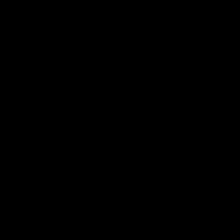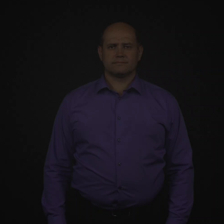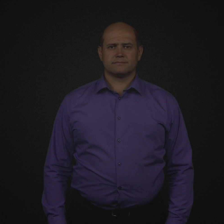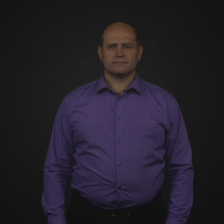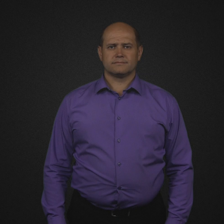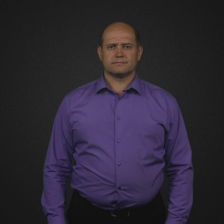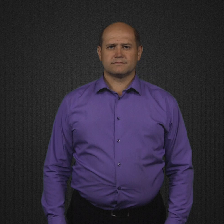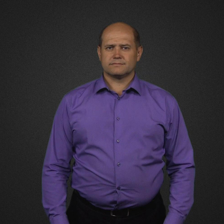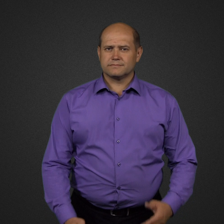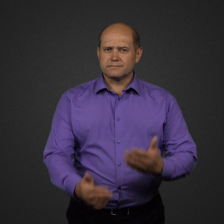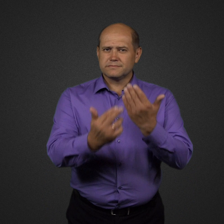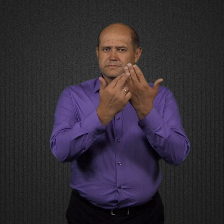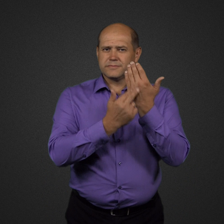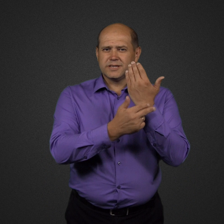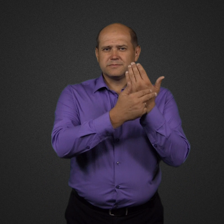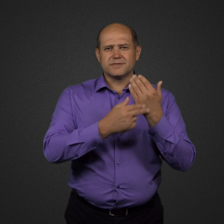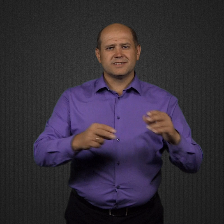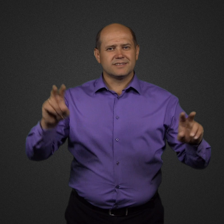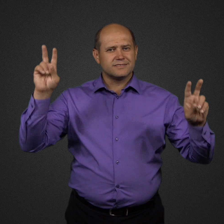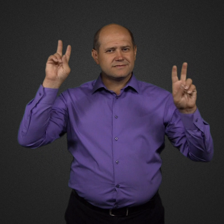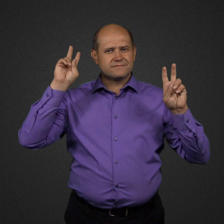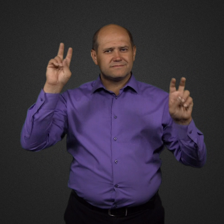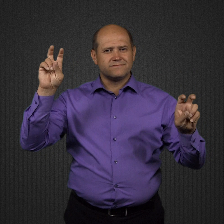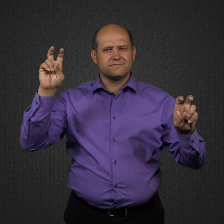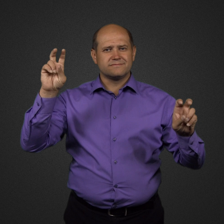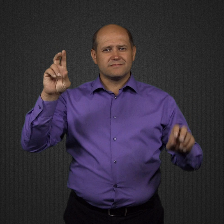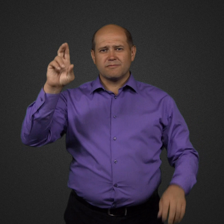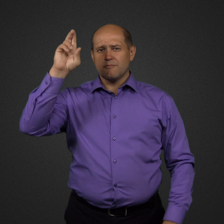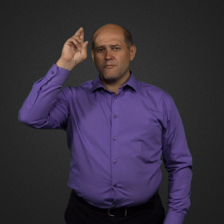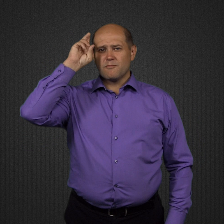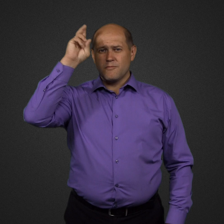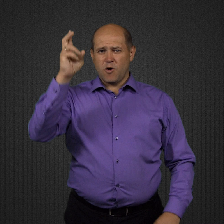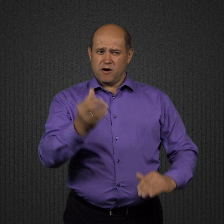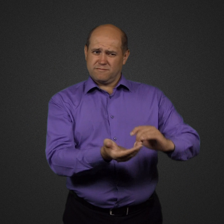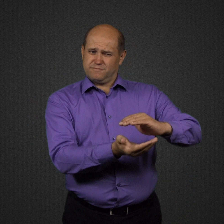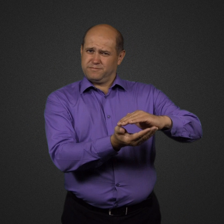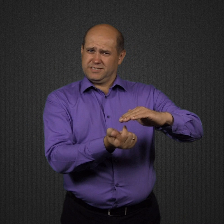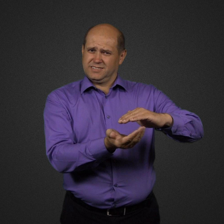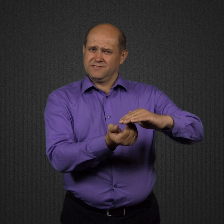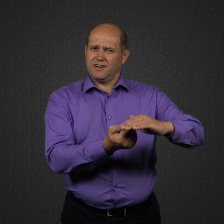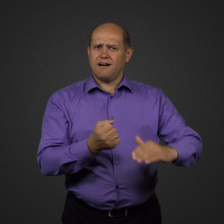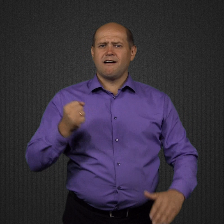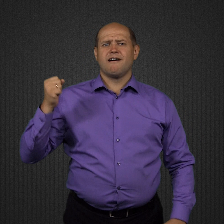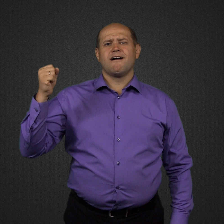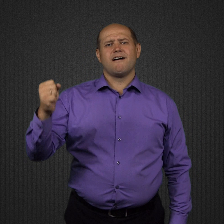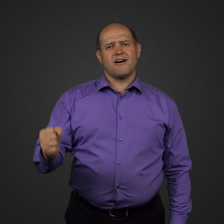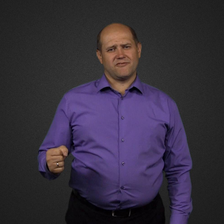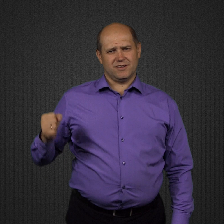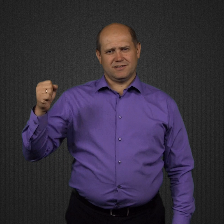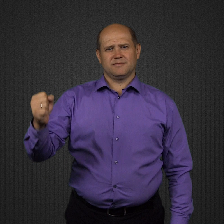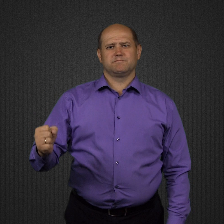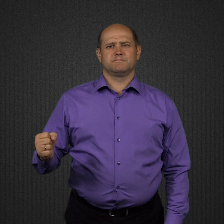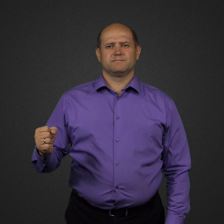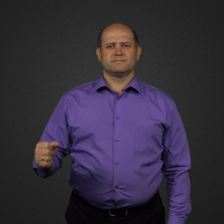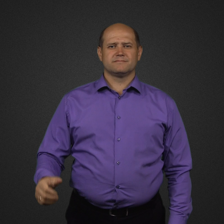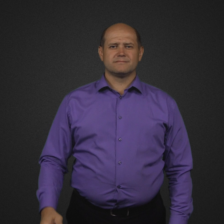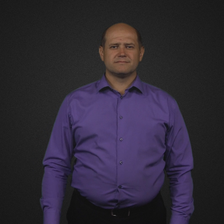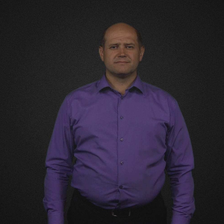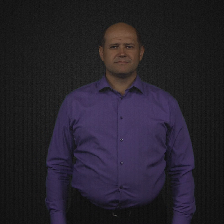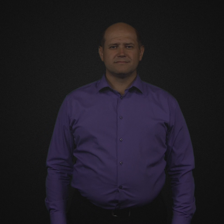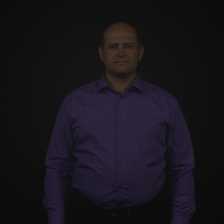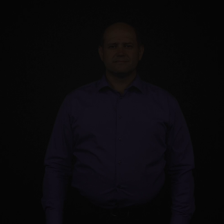The Lord calls Abram